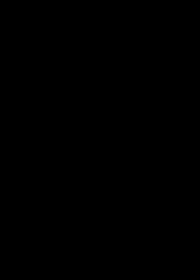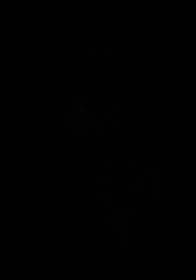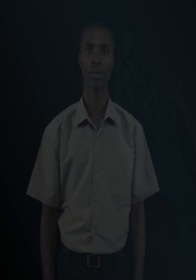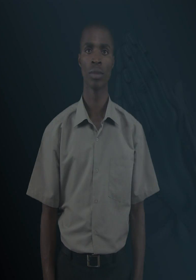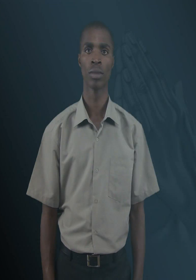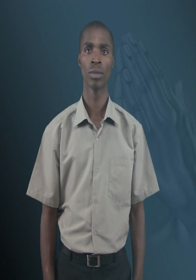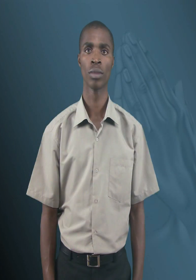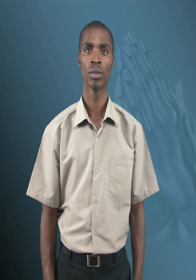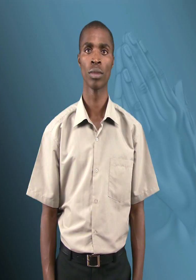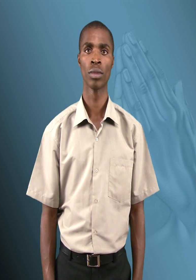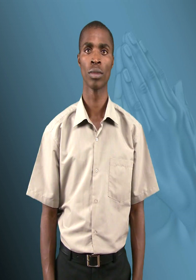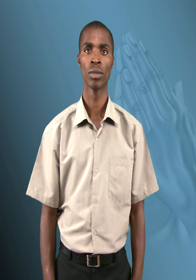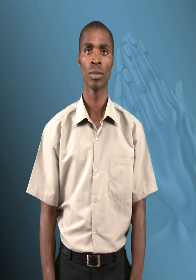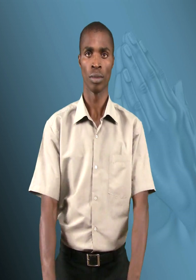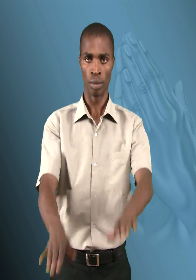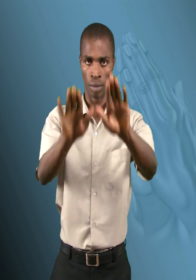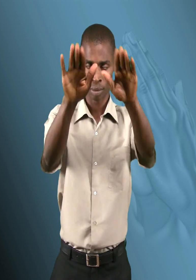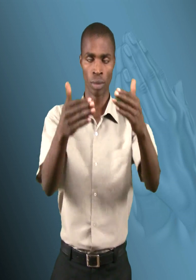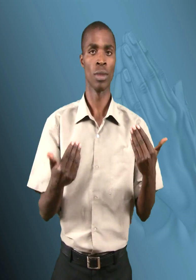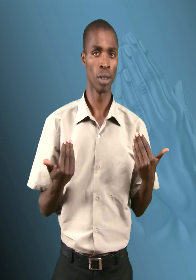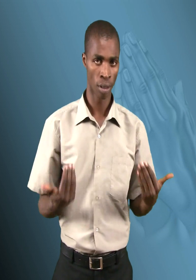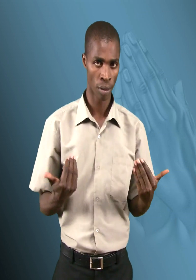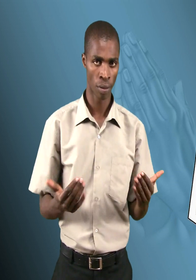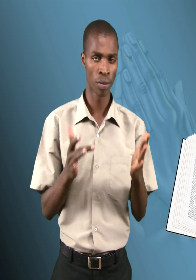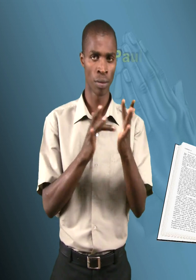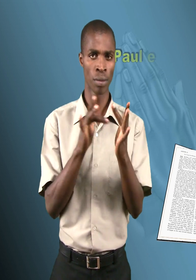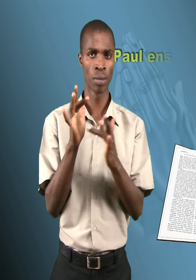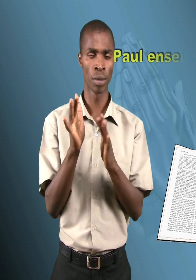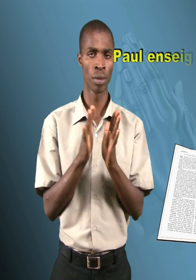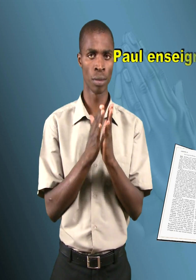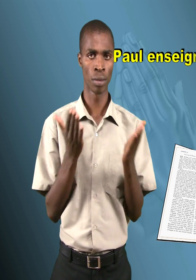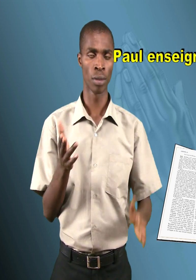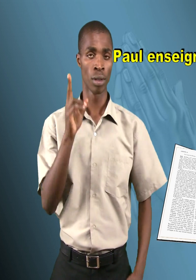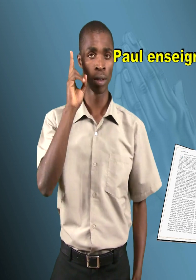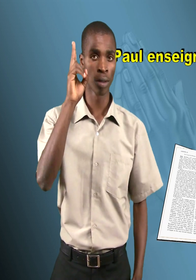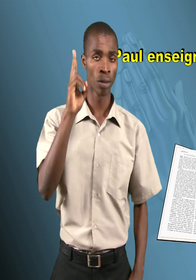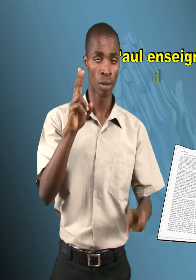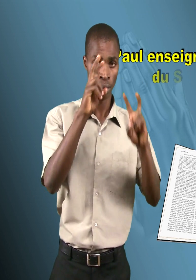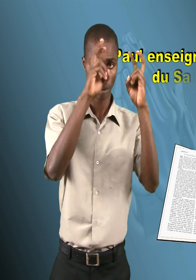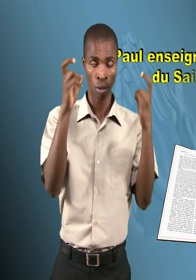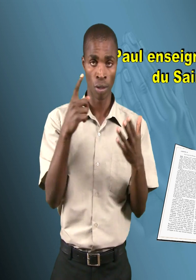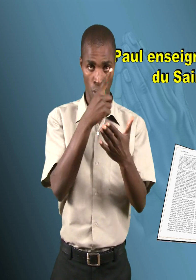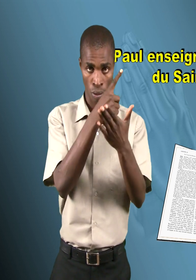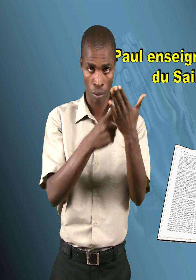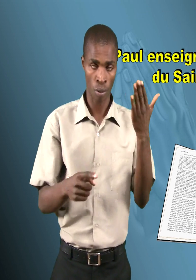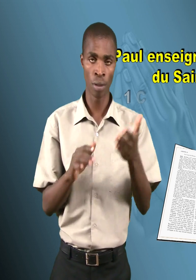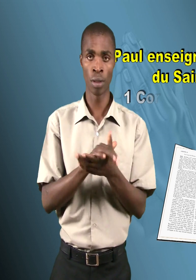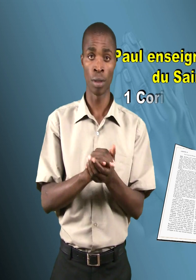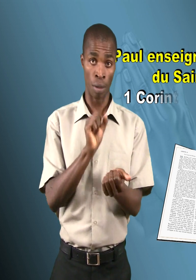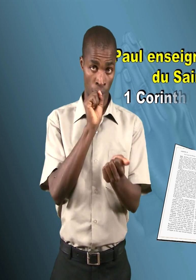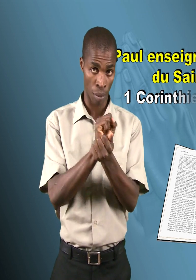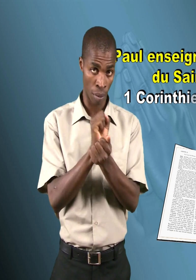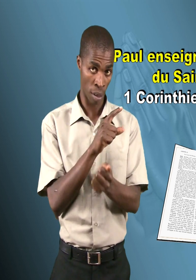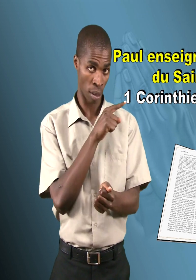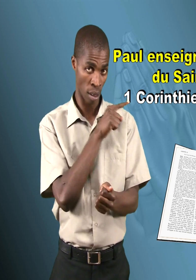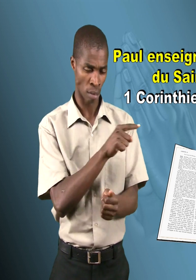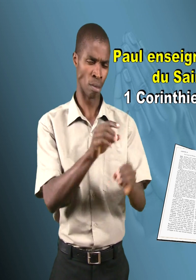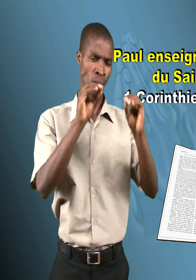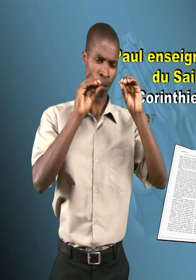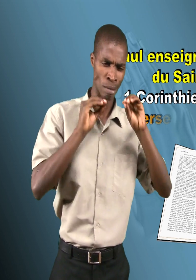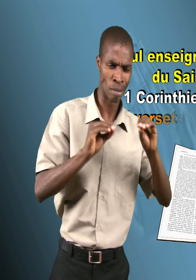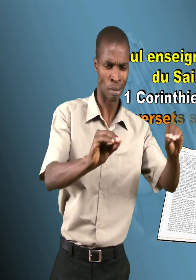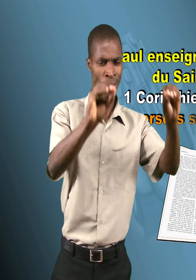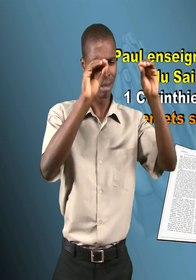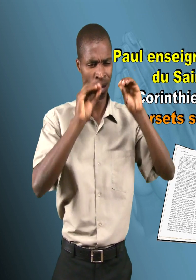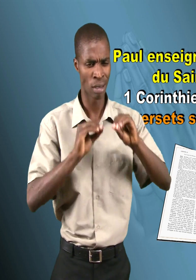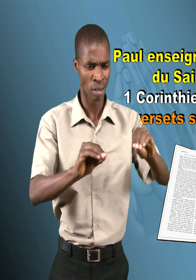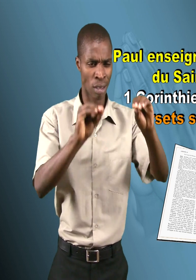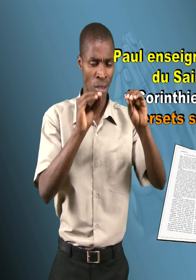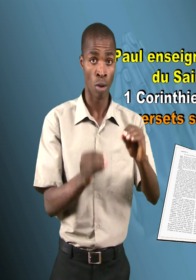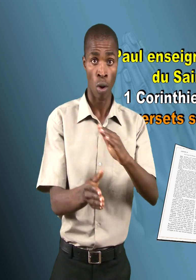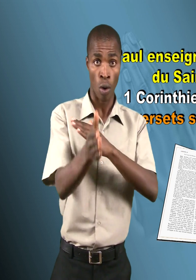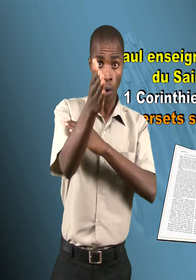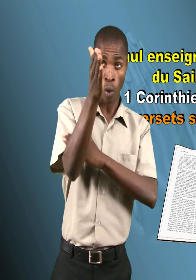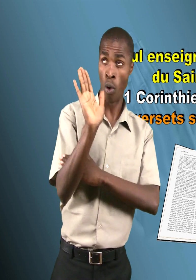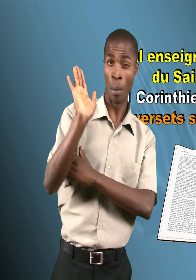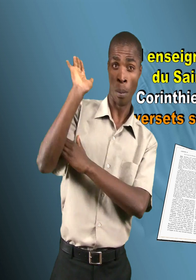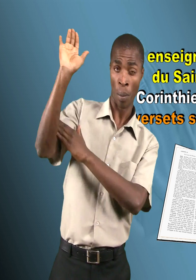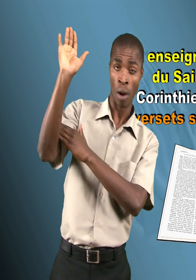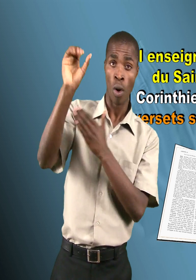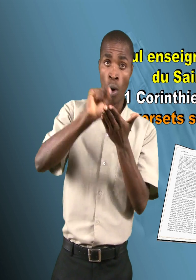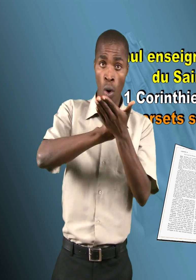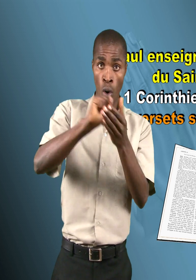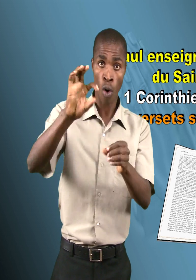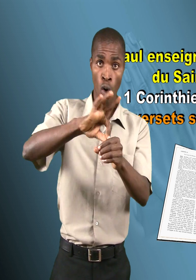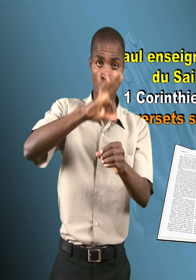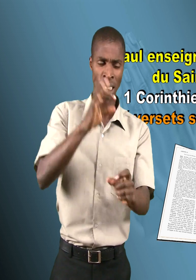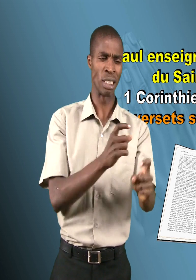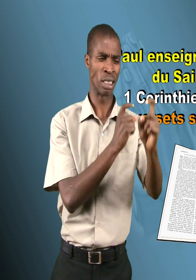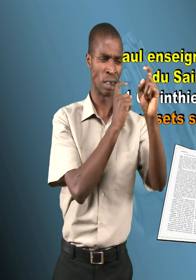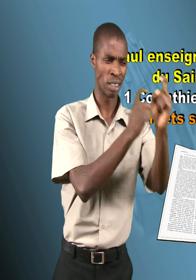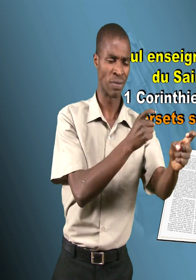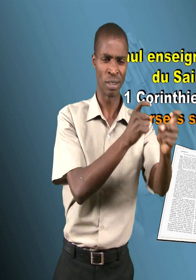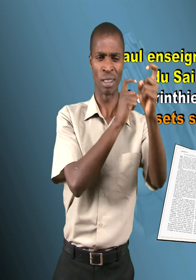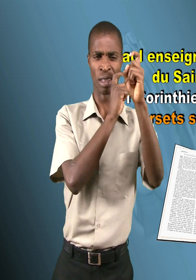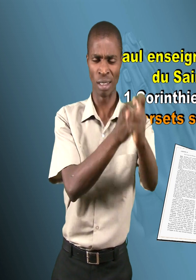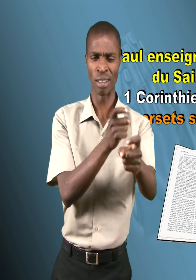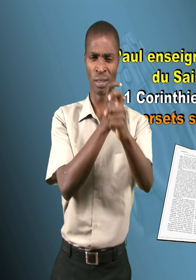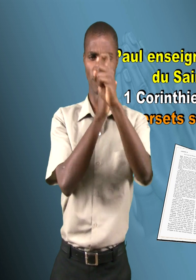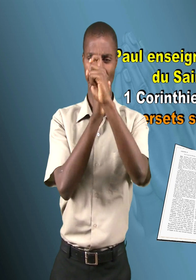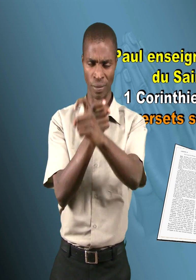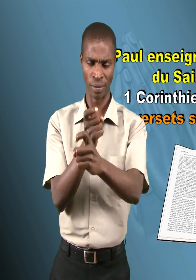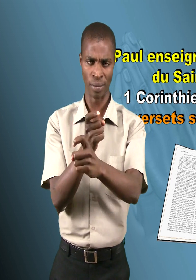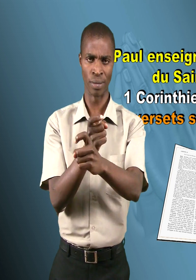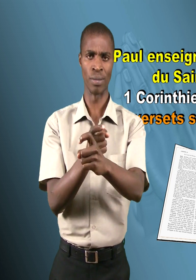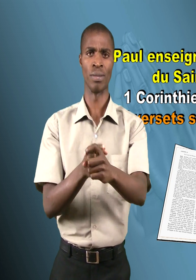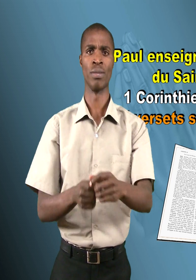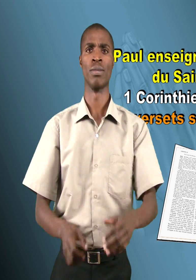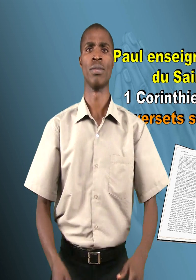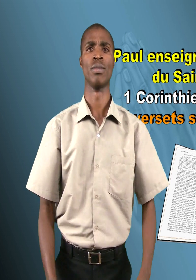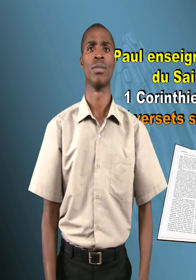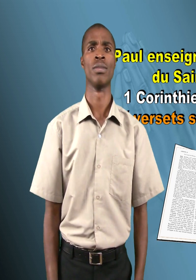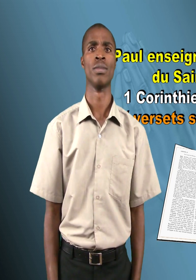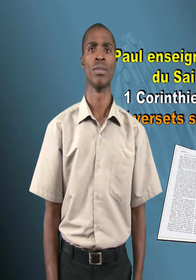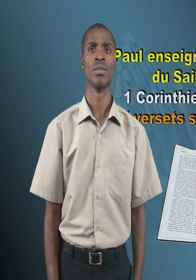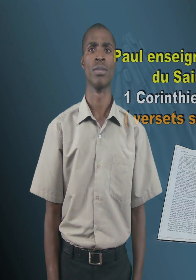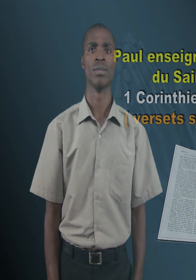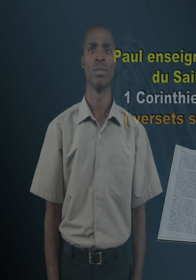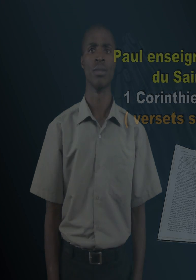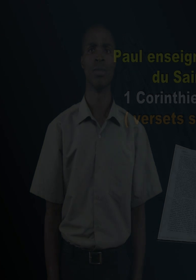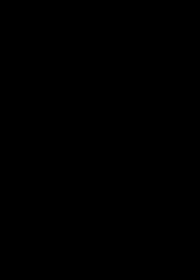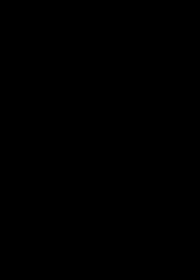Paul teaches about the gifts of the Holy Spirit